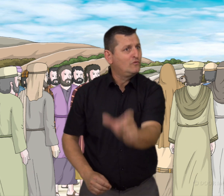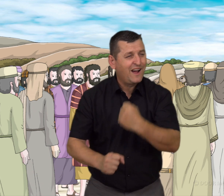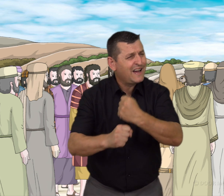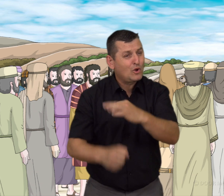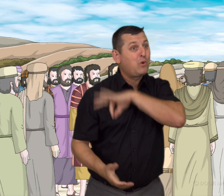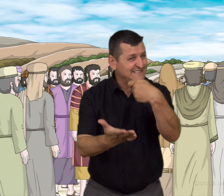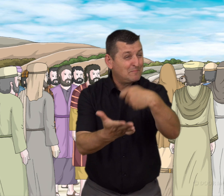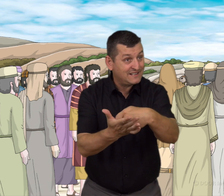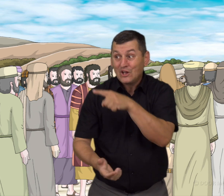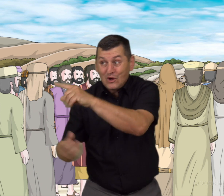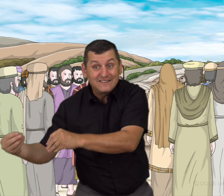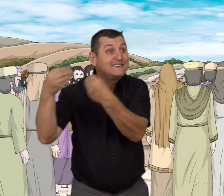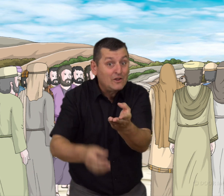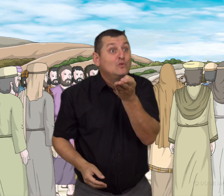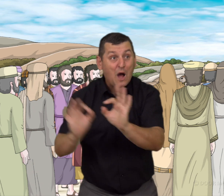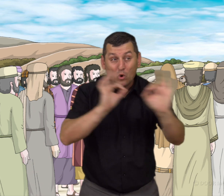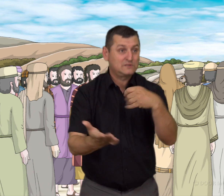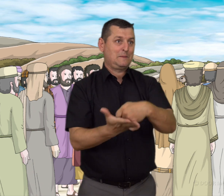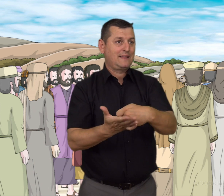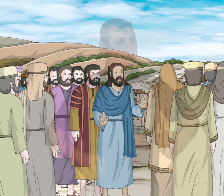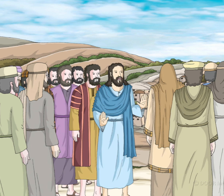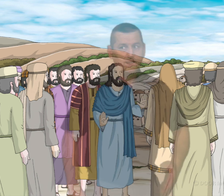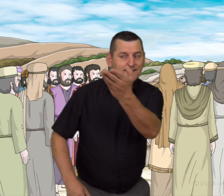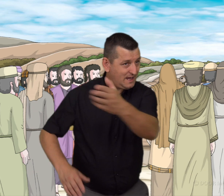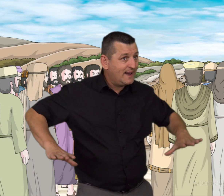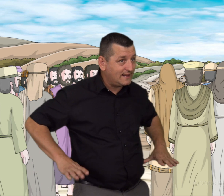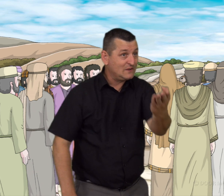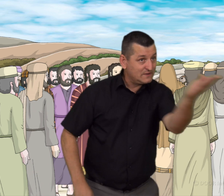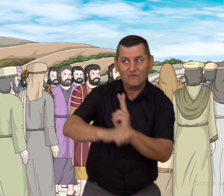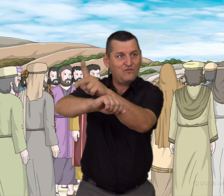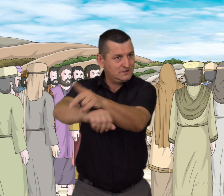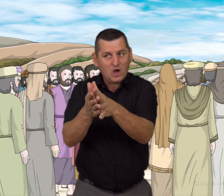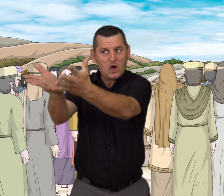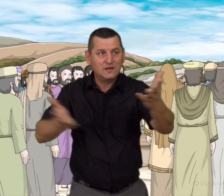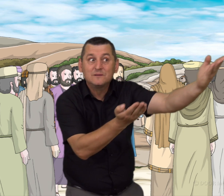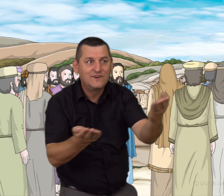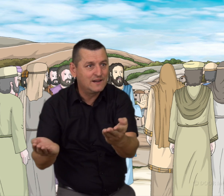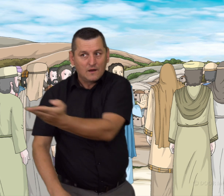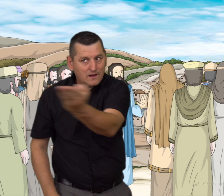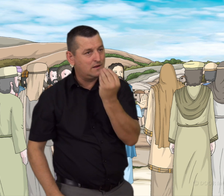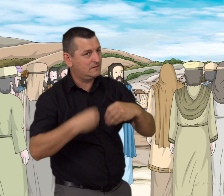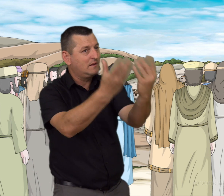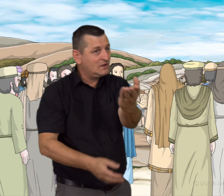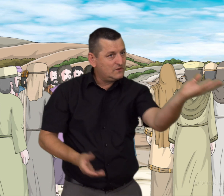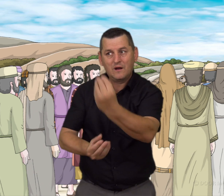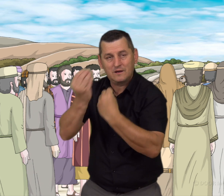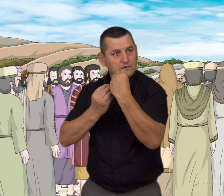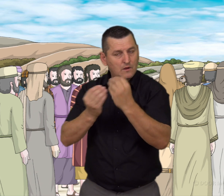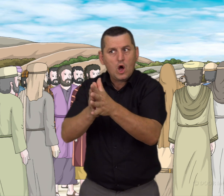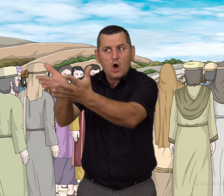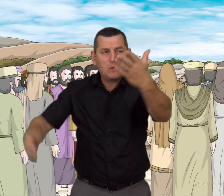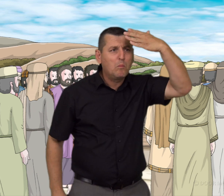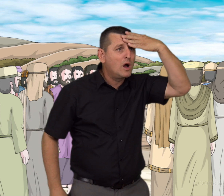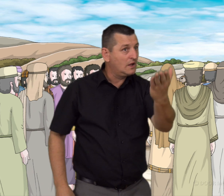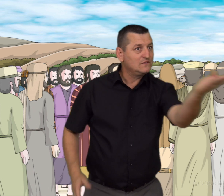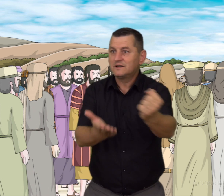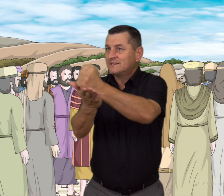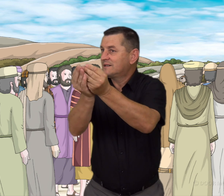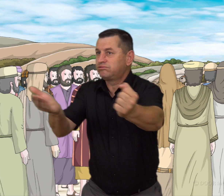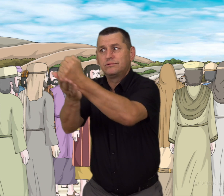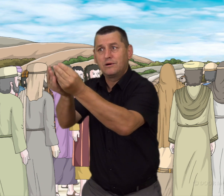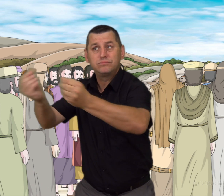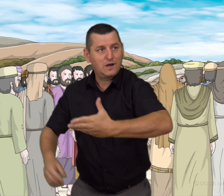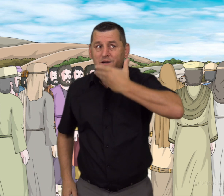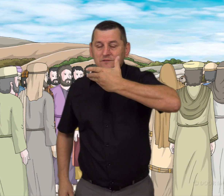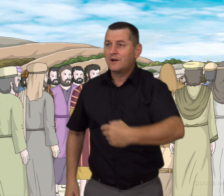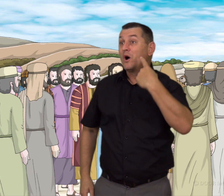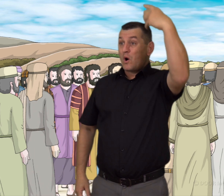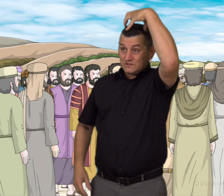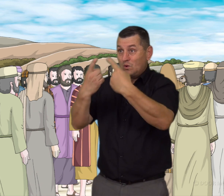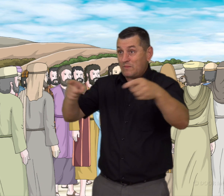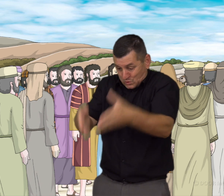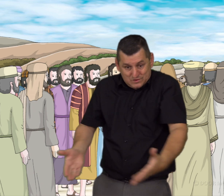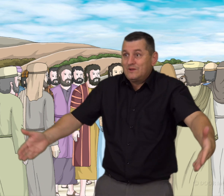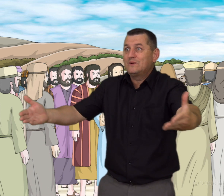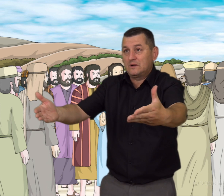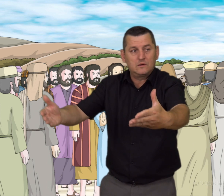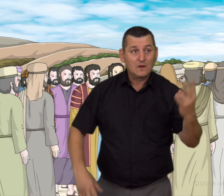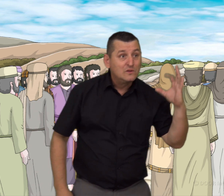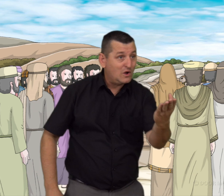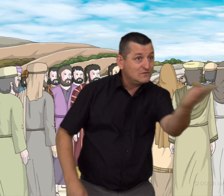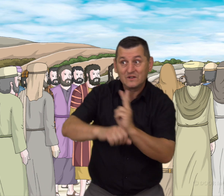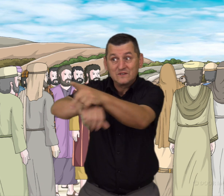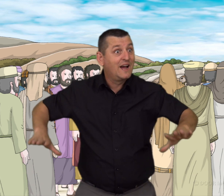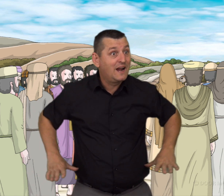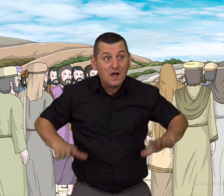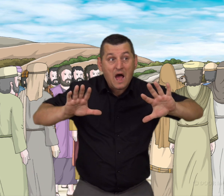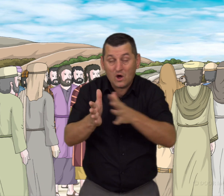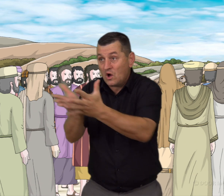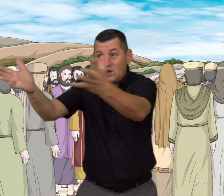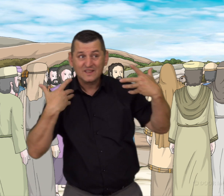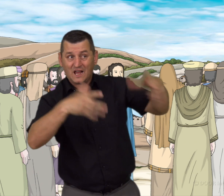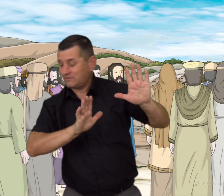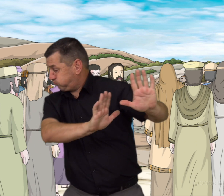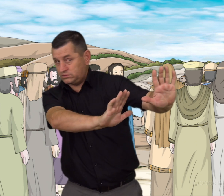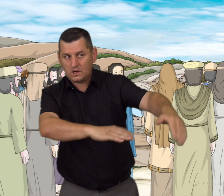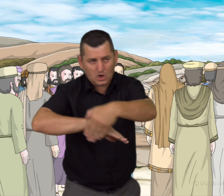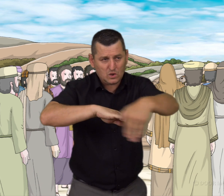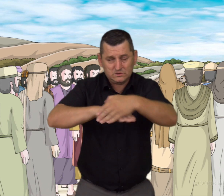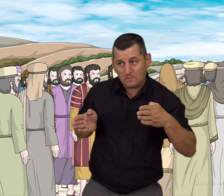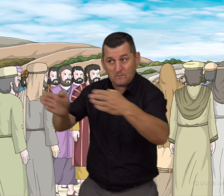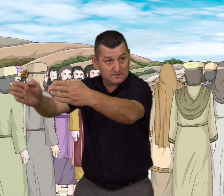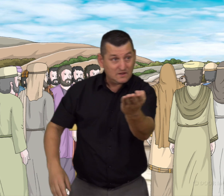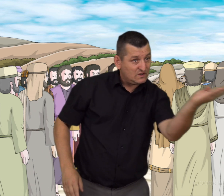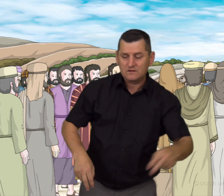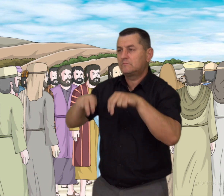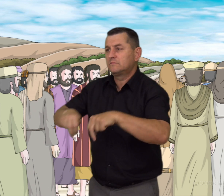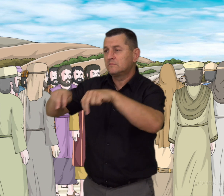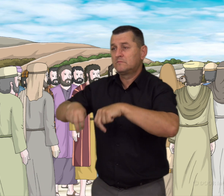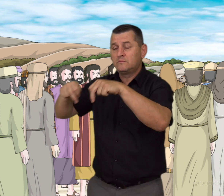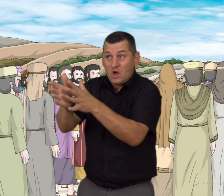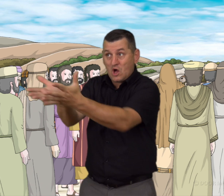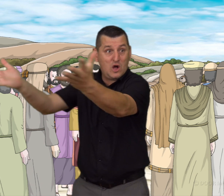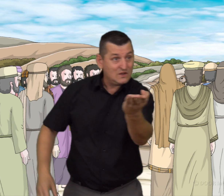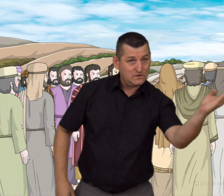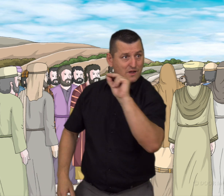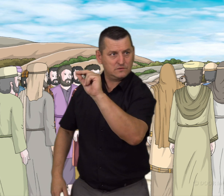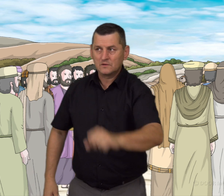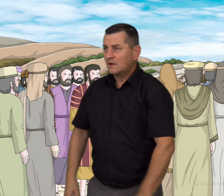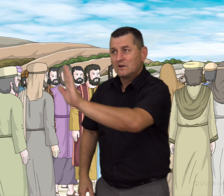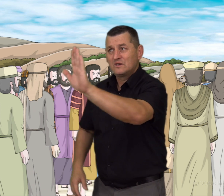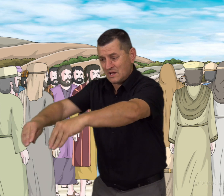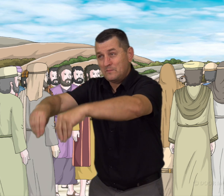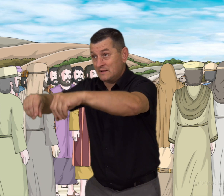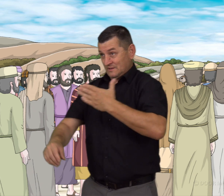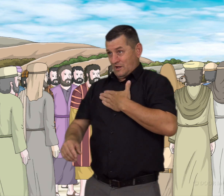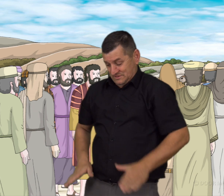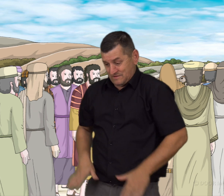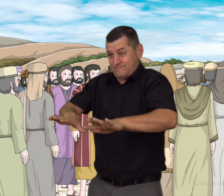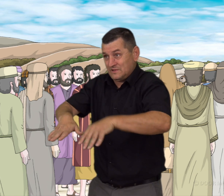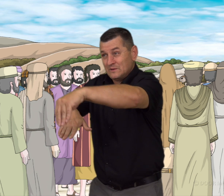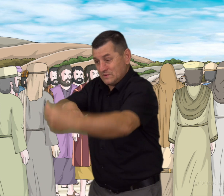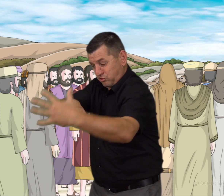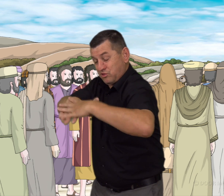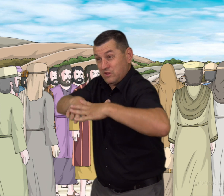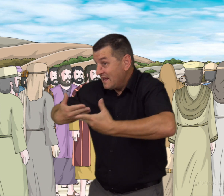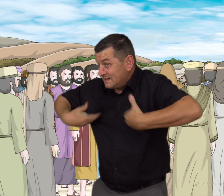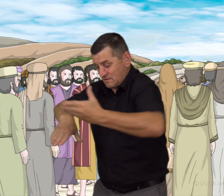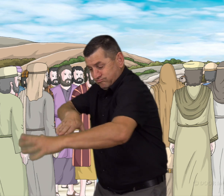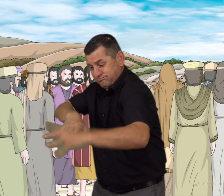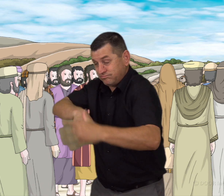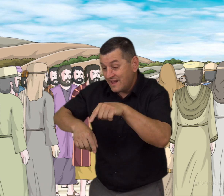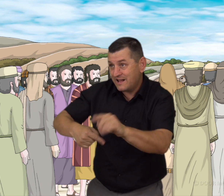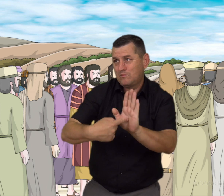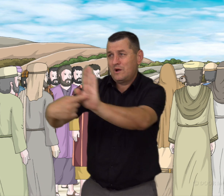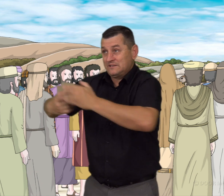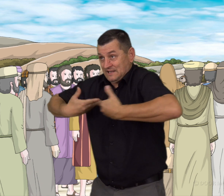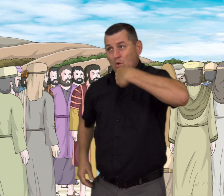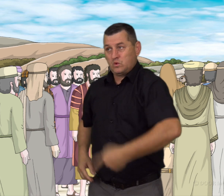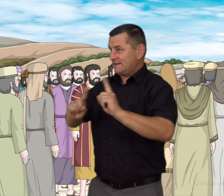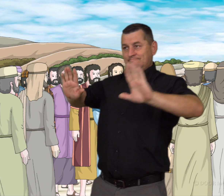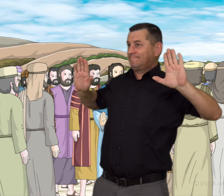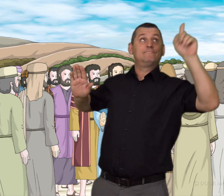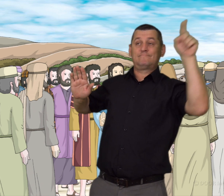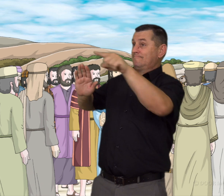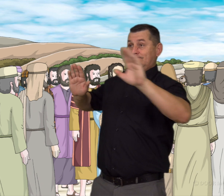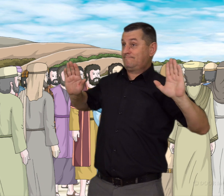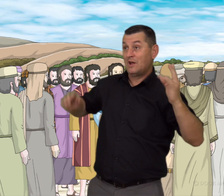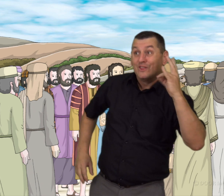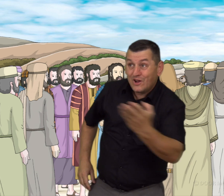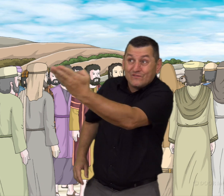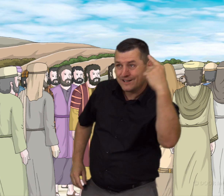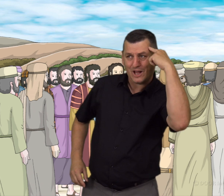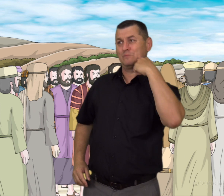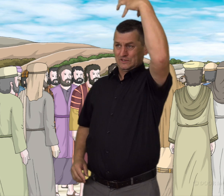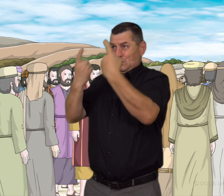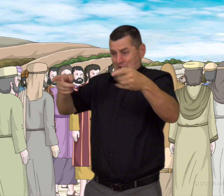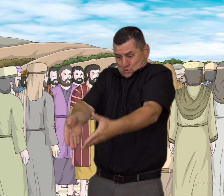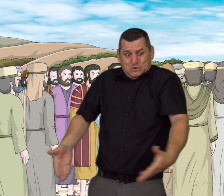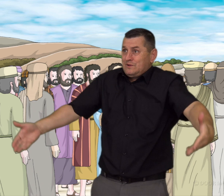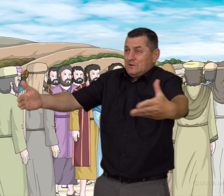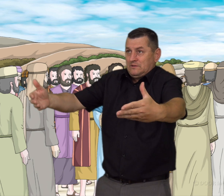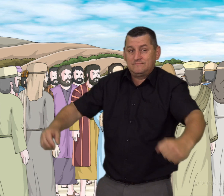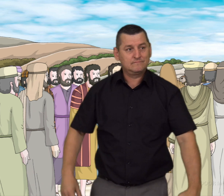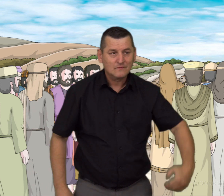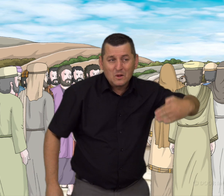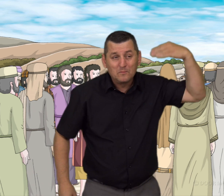Heal the sick who are there and tell them, ‘The kingdom of God is near you.’ But if you enter a town and they do not welcome you, go into the streets and declare, ‘Even the dust of your town that clings to our feet, we wipe off as a testimony against you.